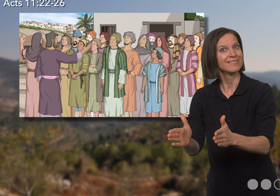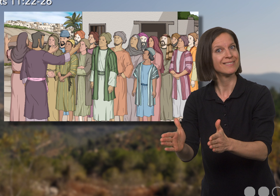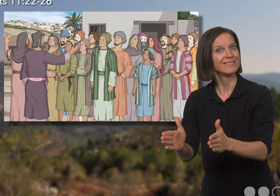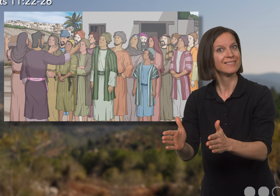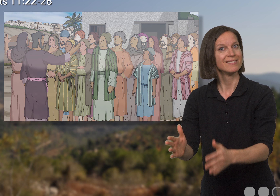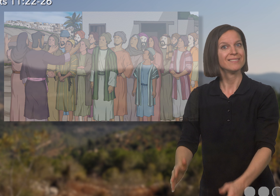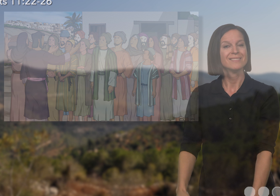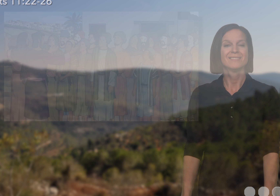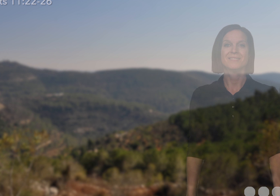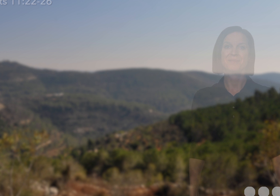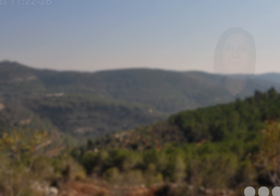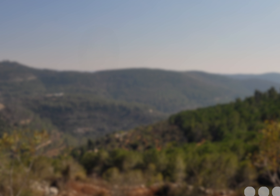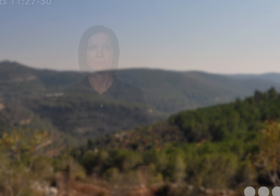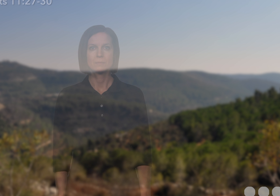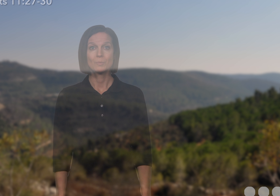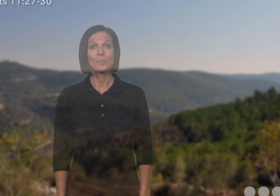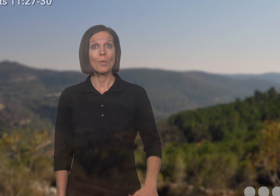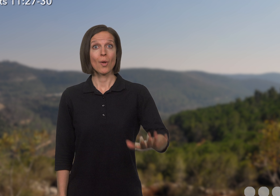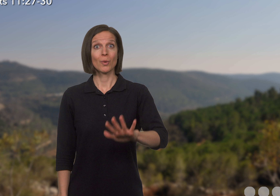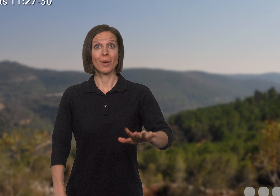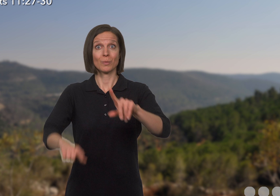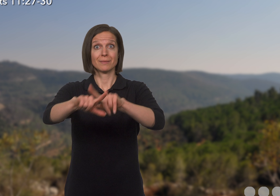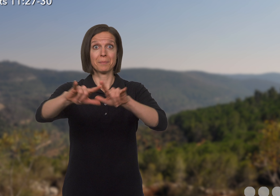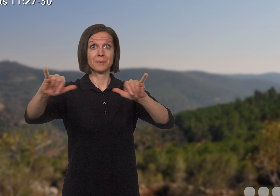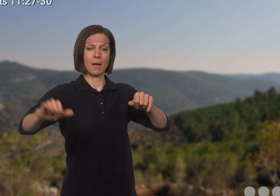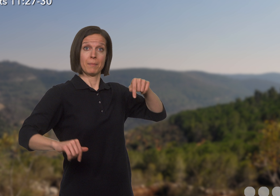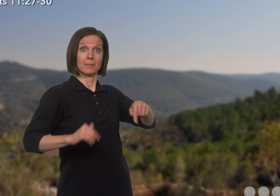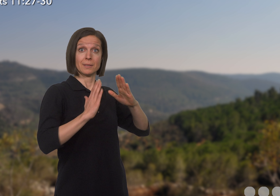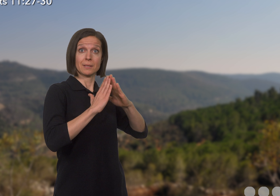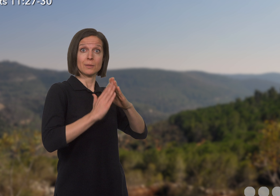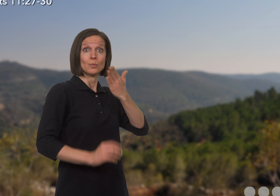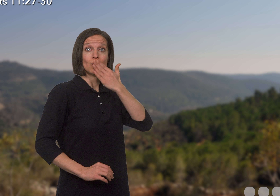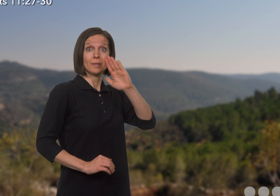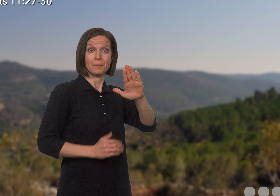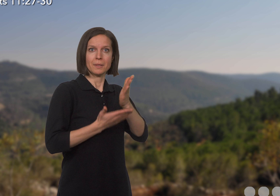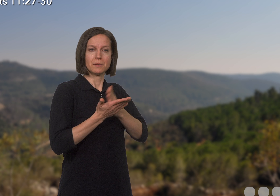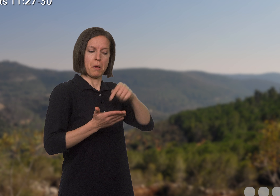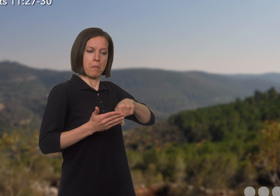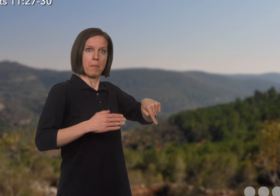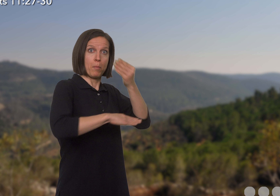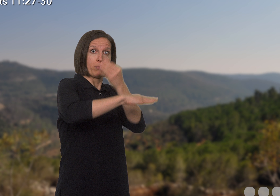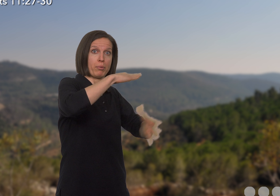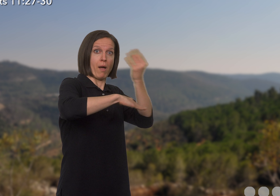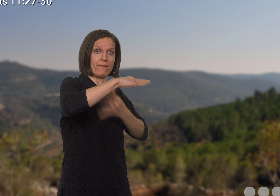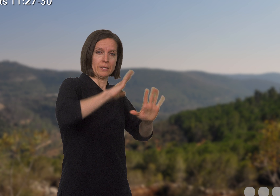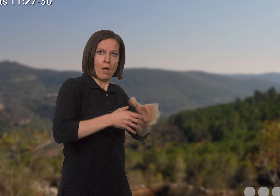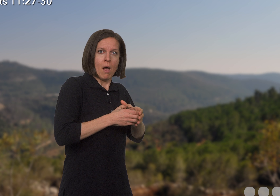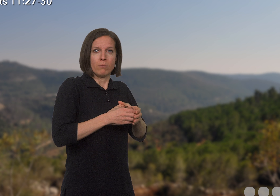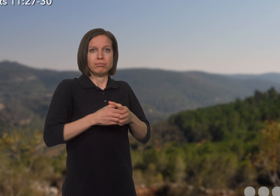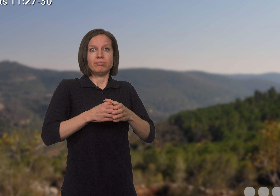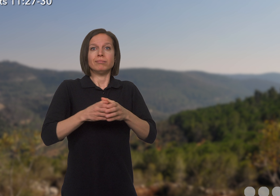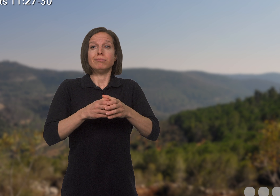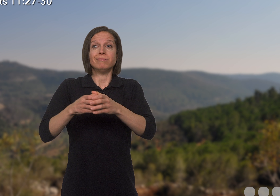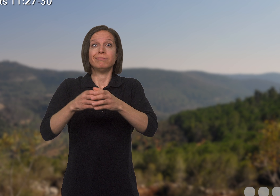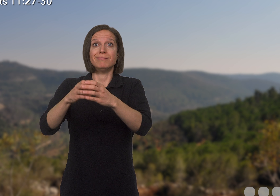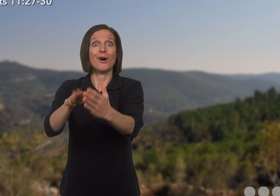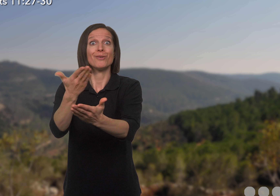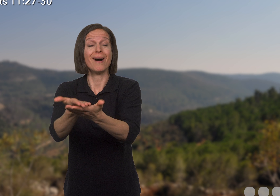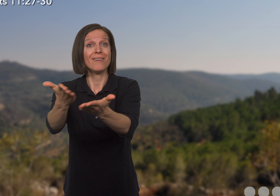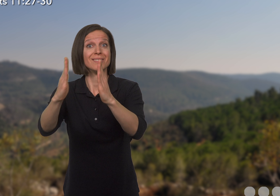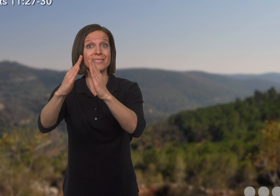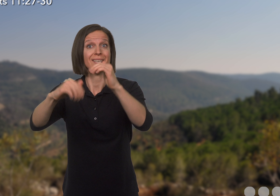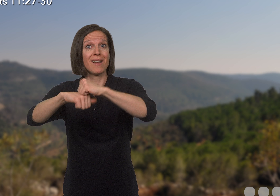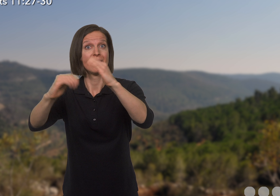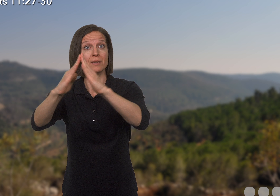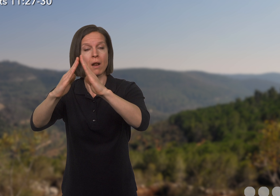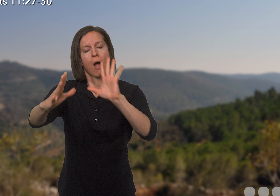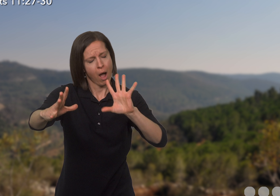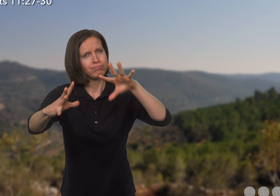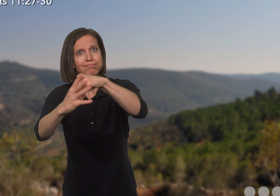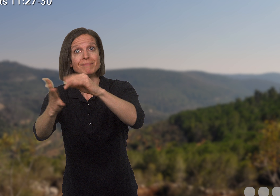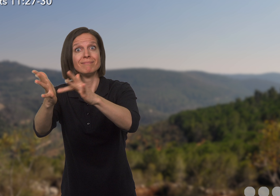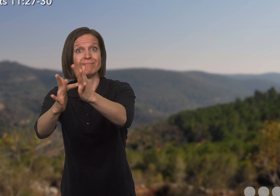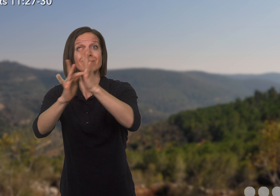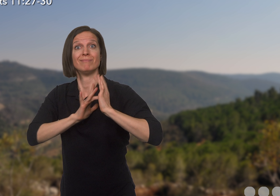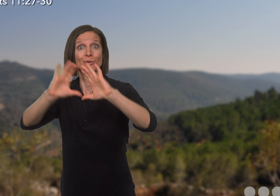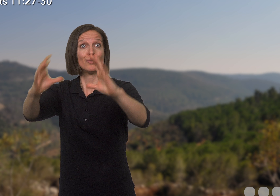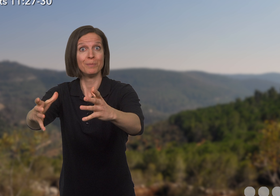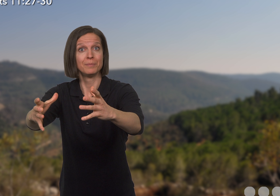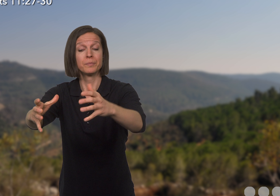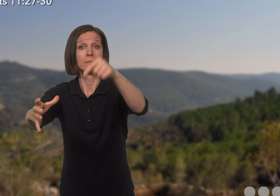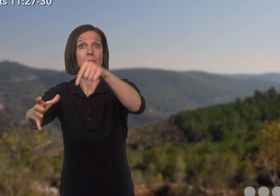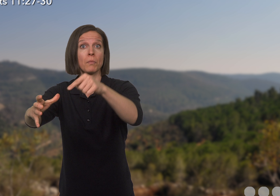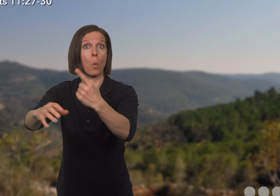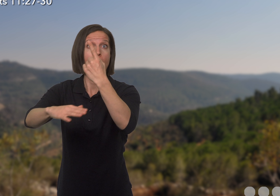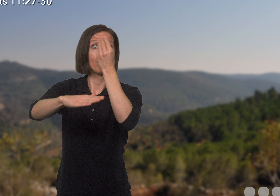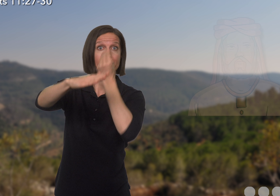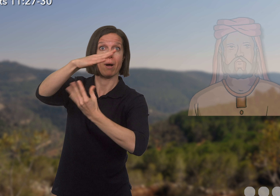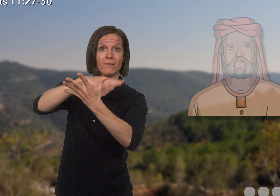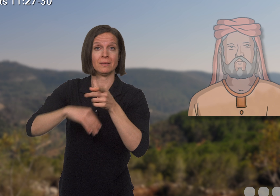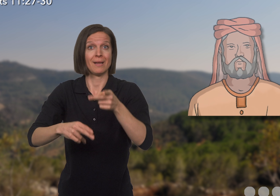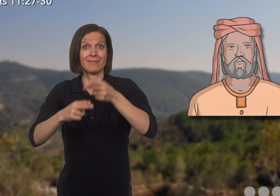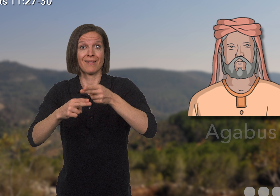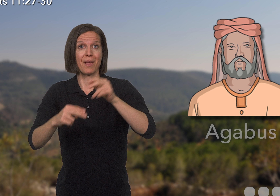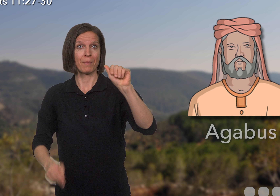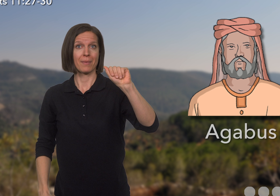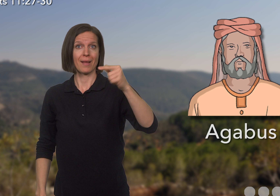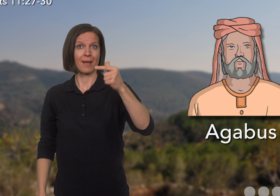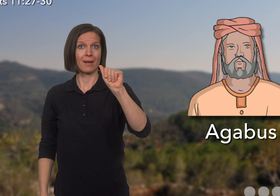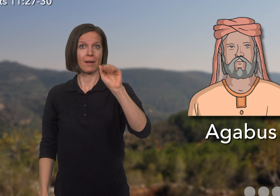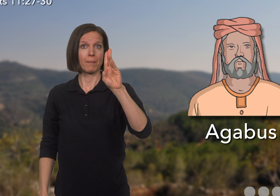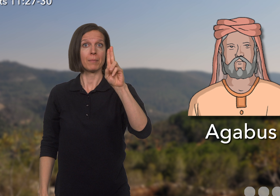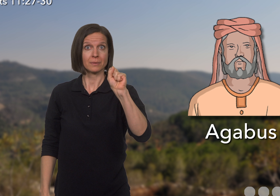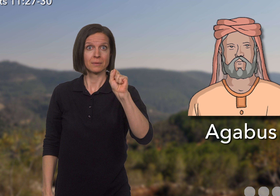In those days some prophets came down from Jerusalem to Antioch.